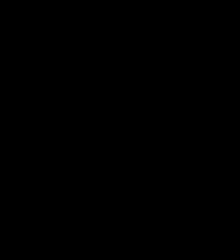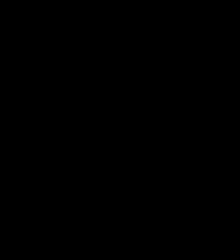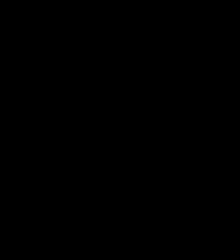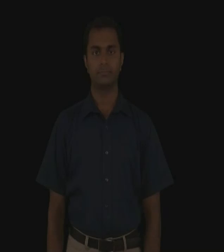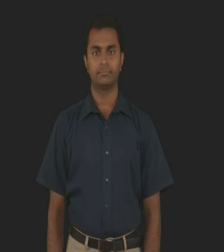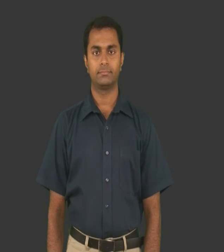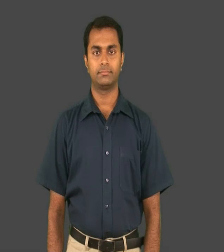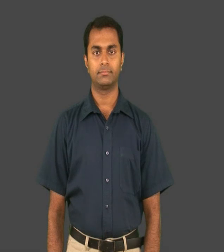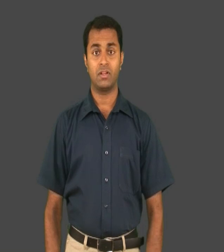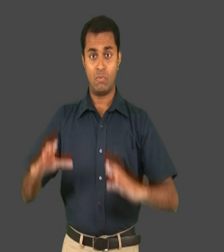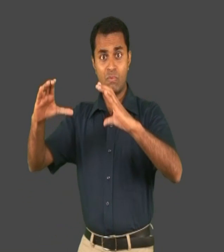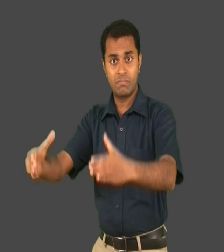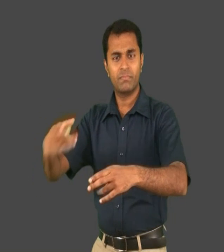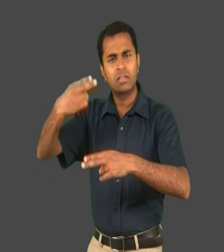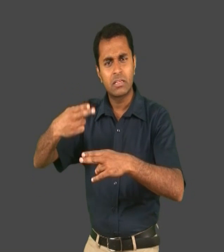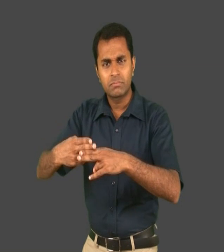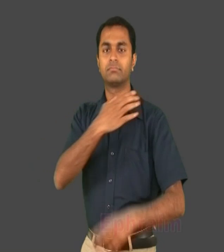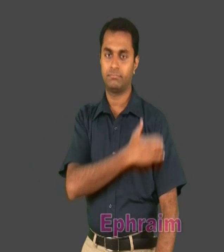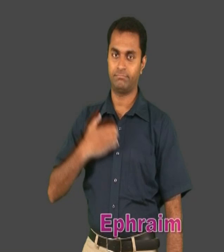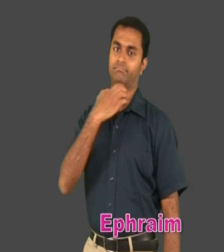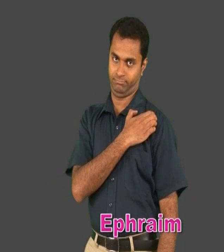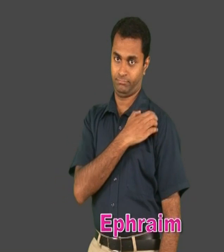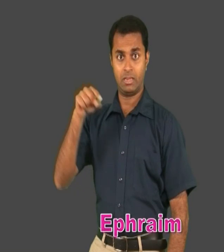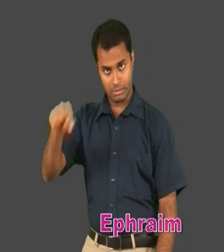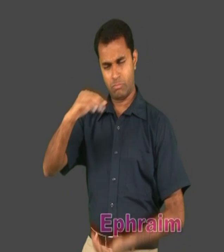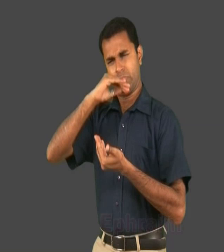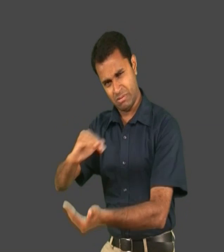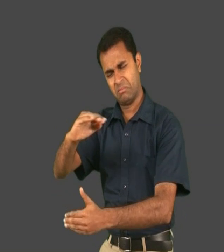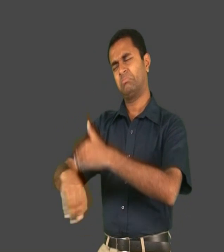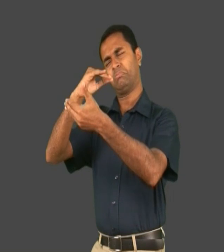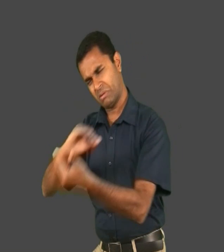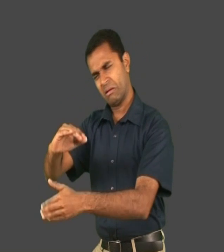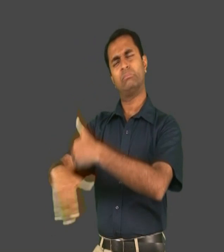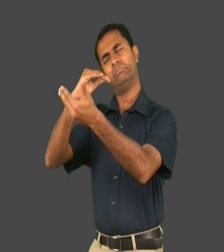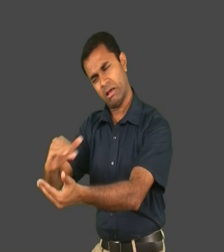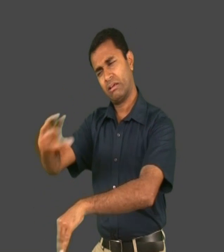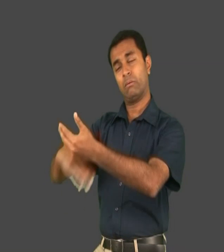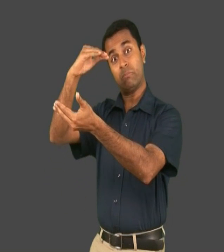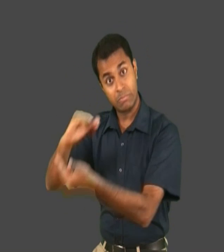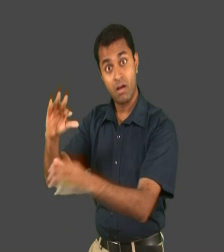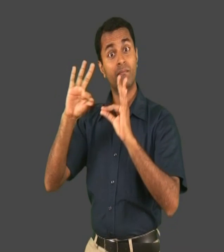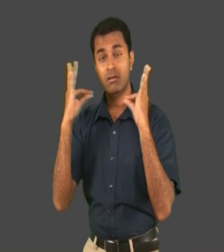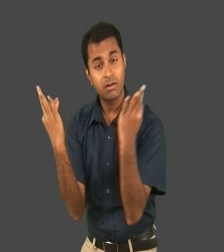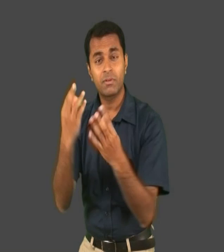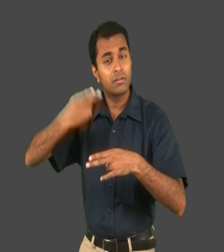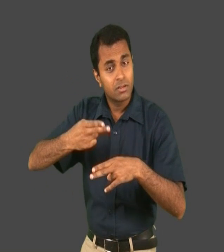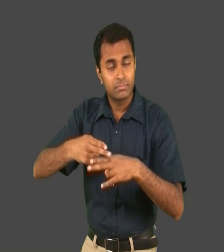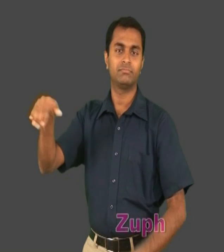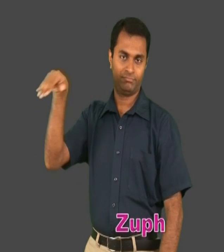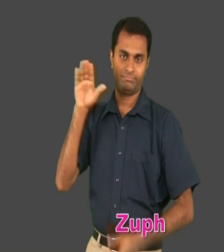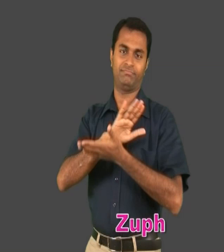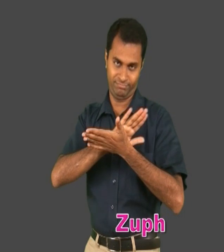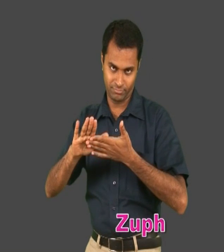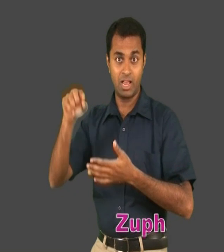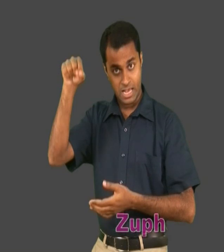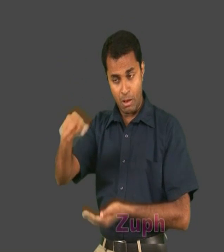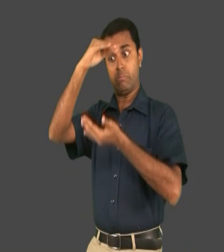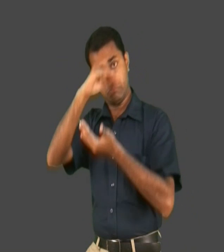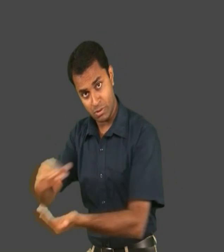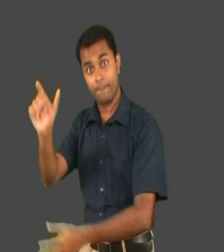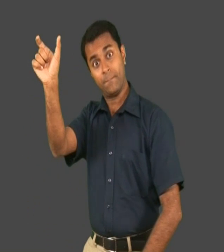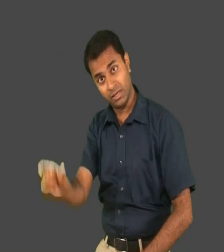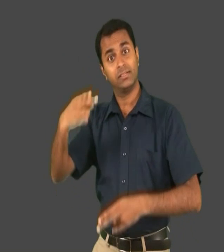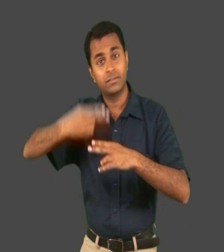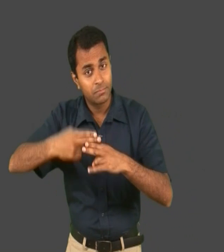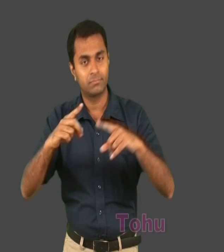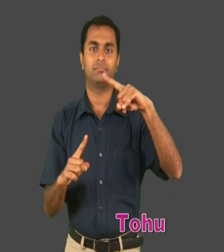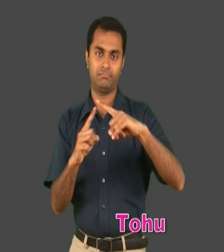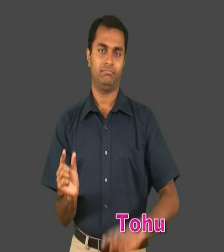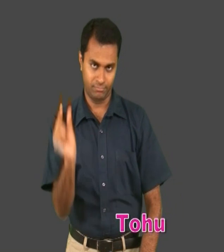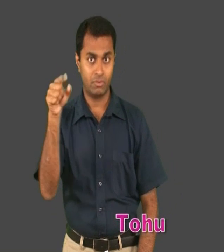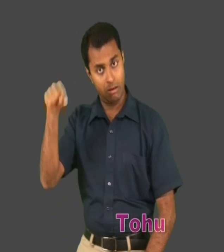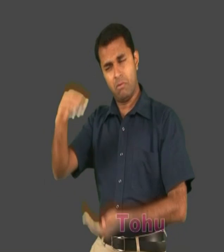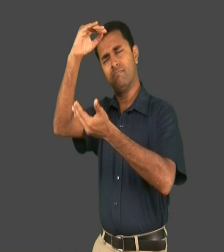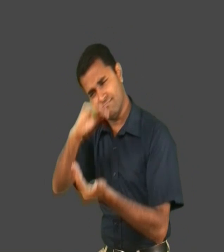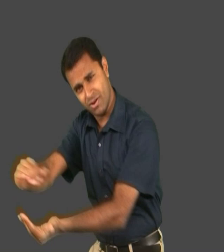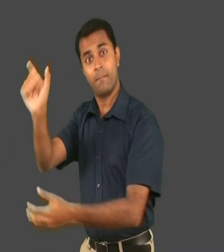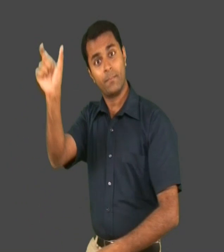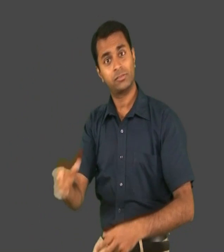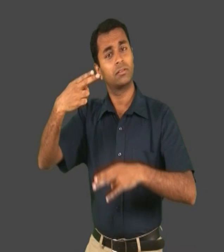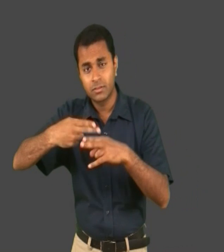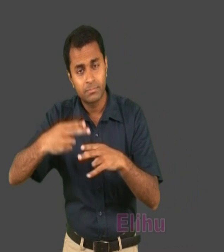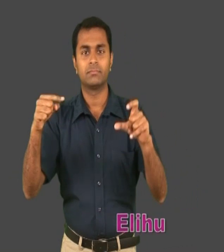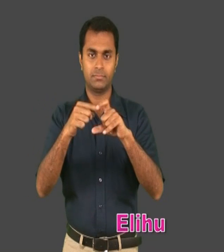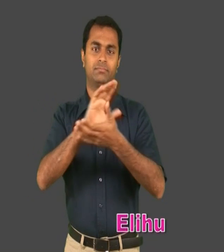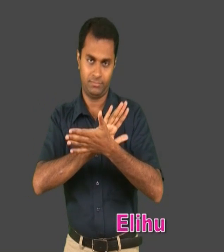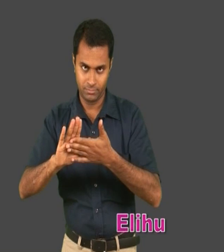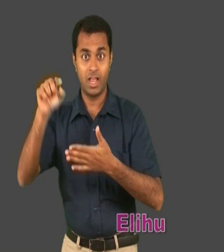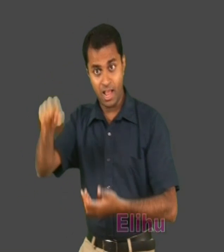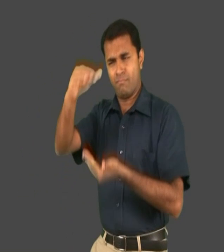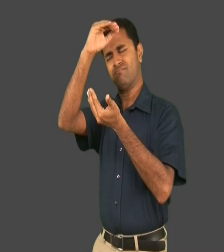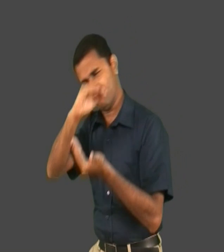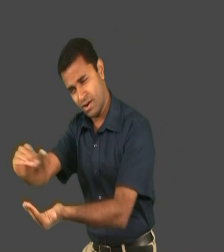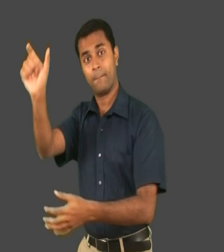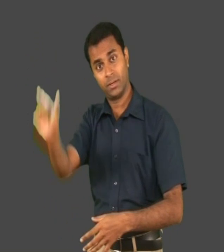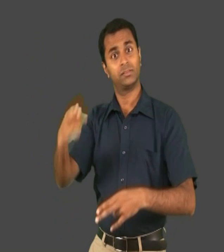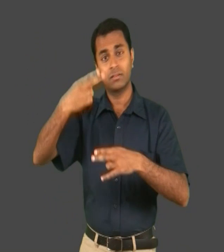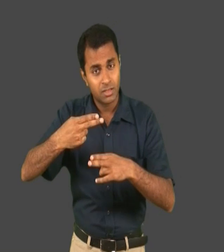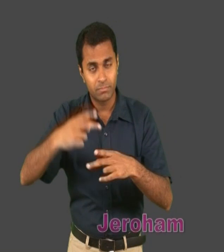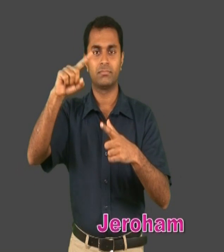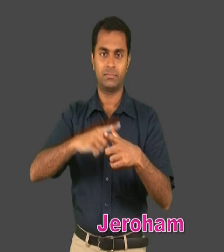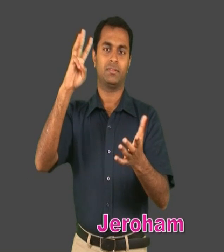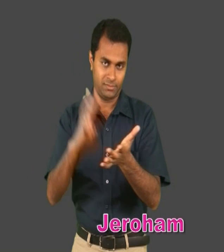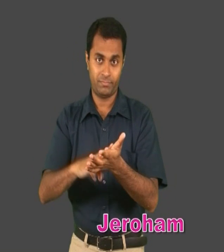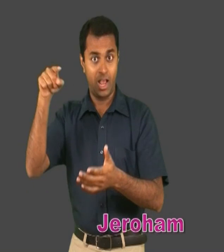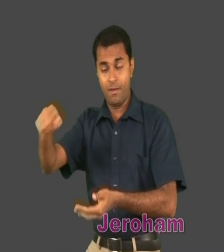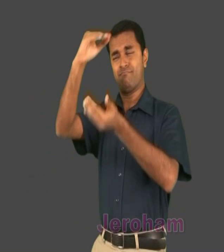Now there was a man named Elkanah who was from Ramathaim-zophim in the hill country of Ephraim.